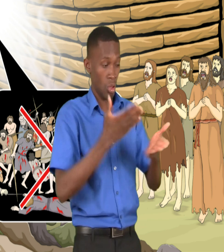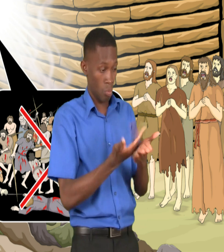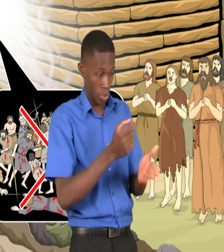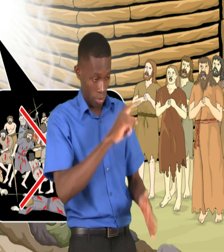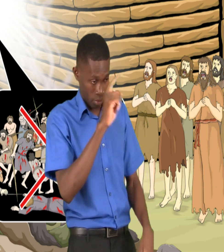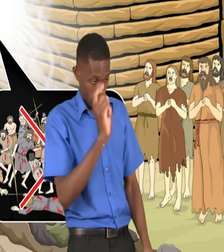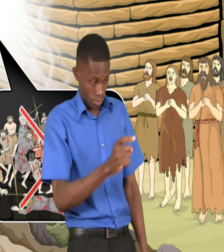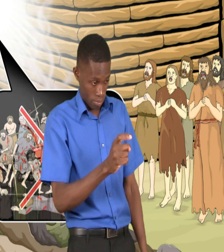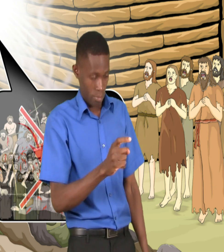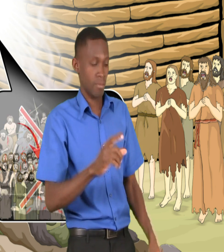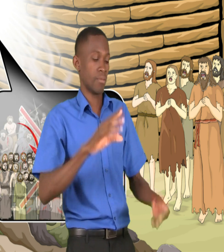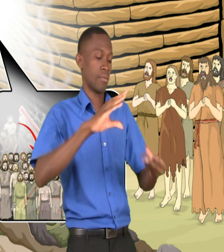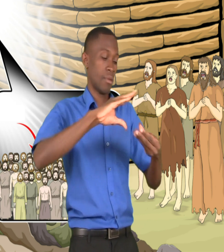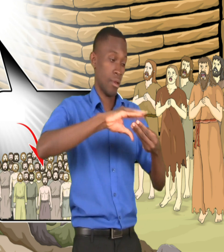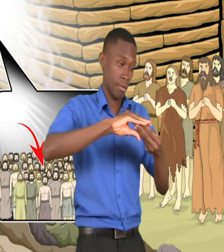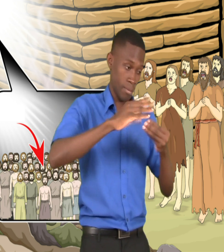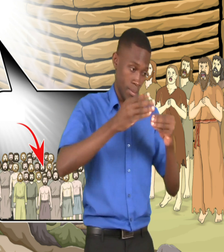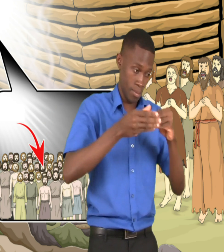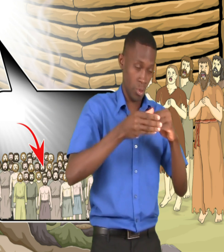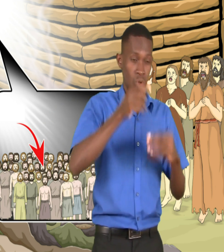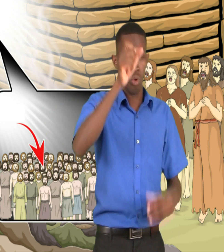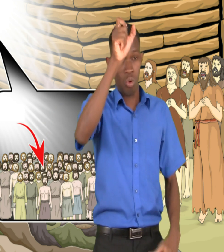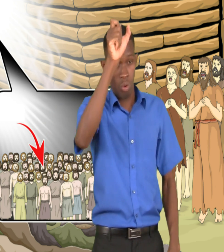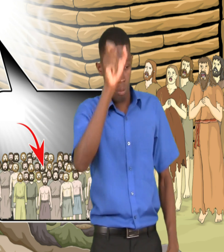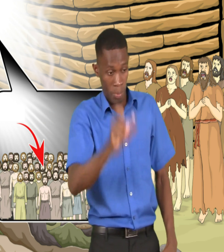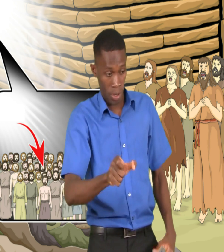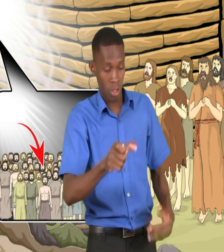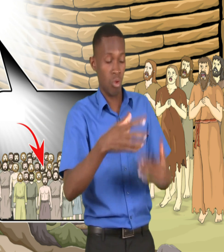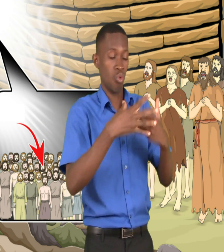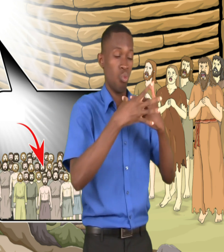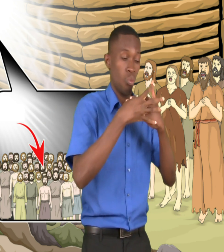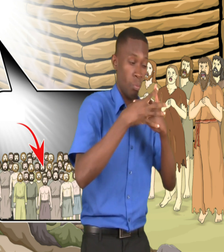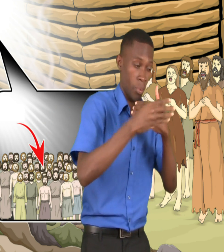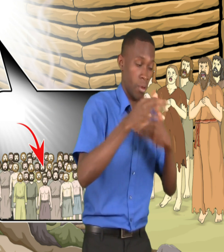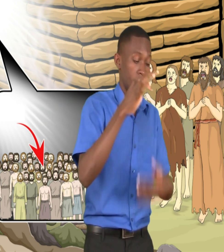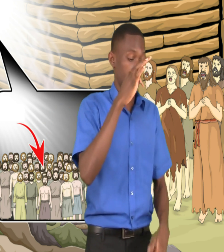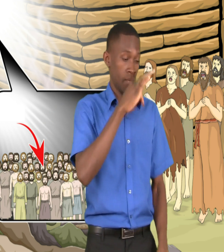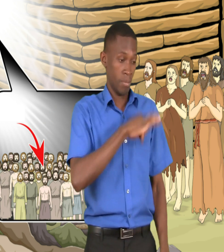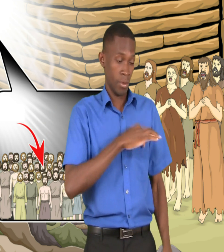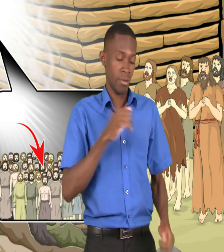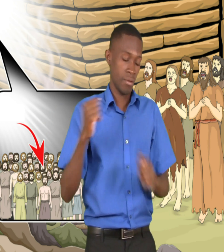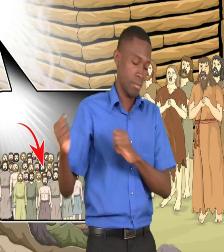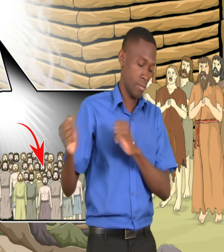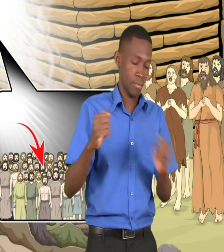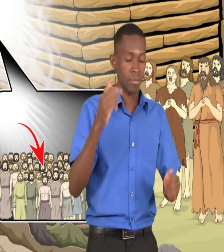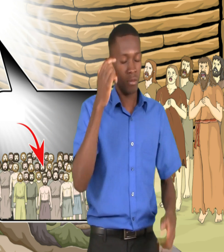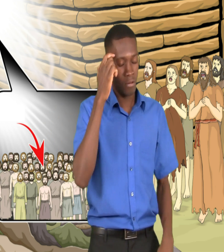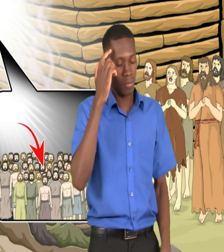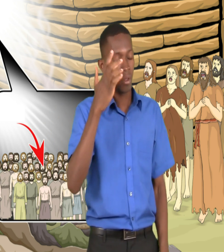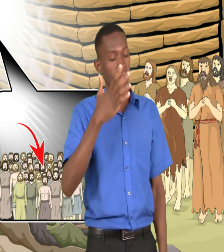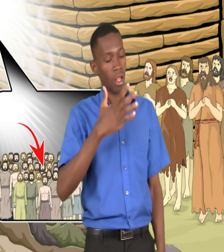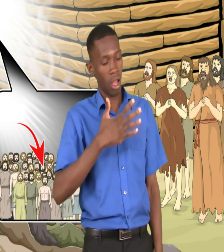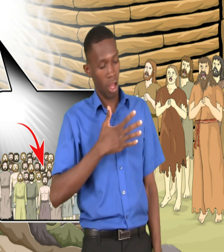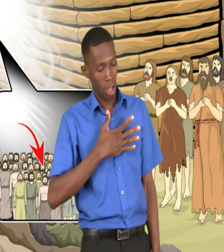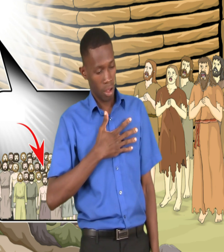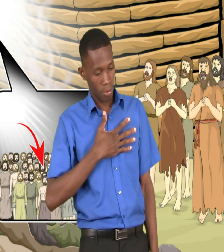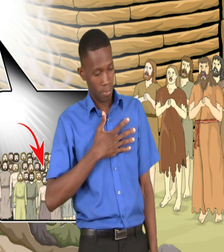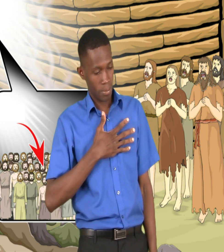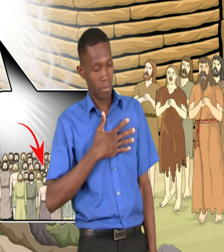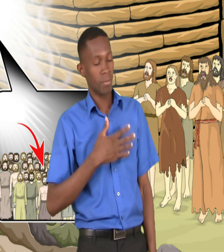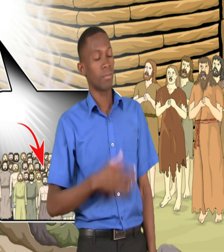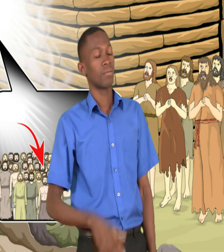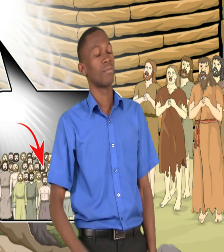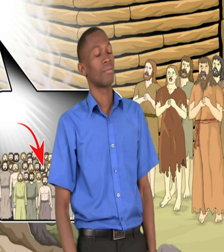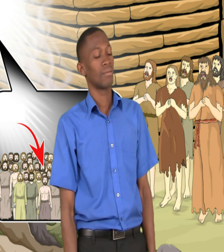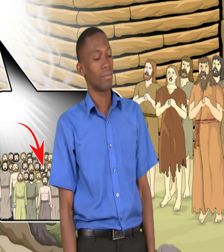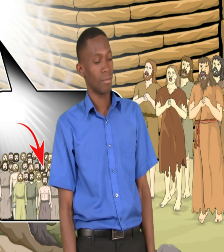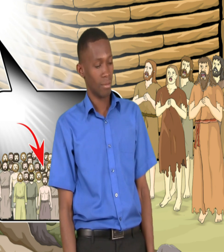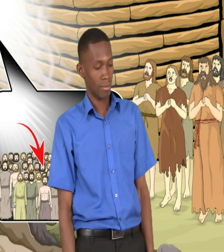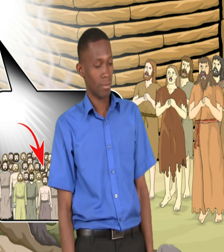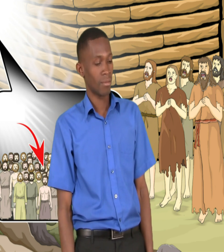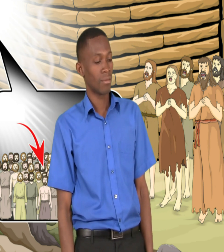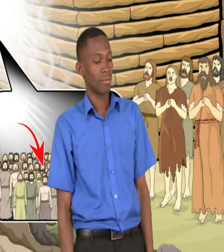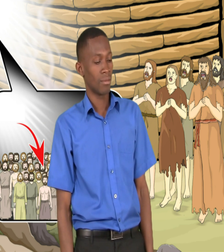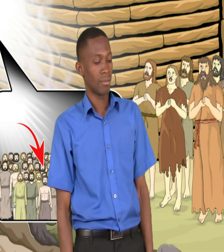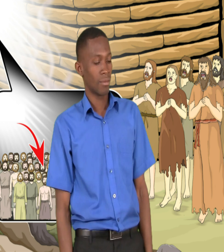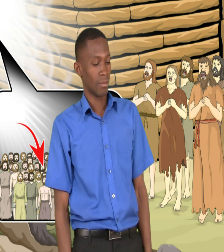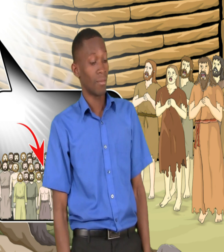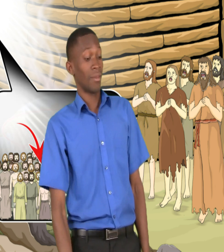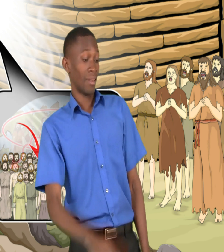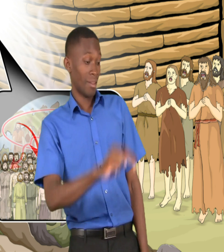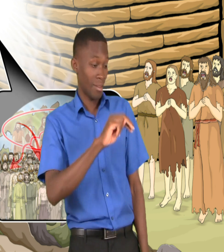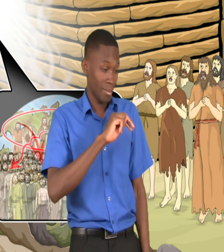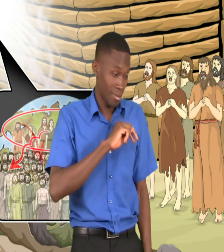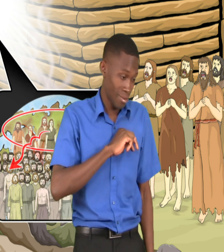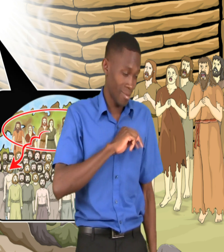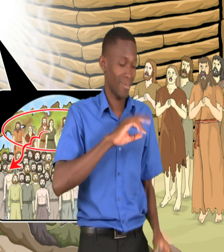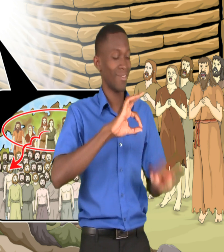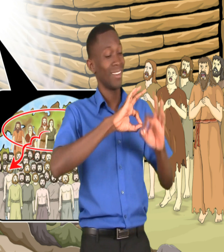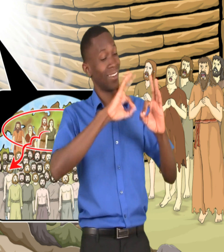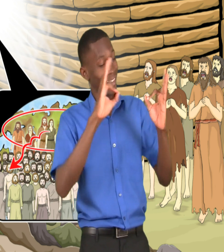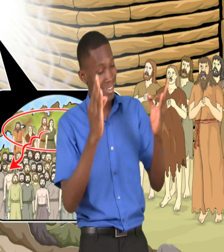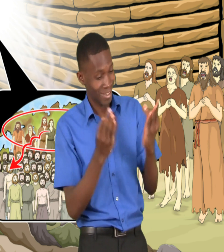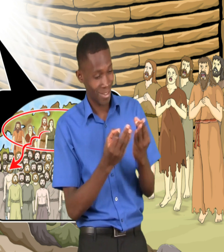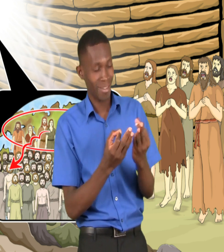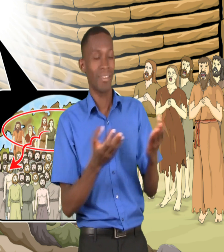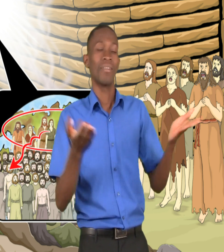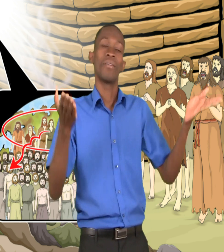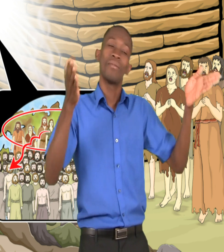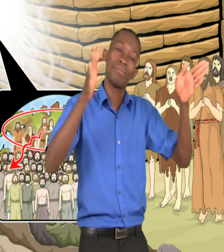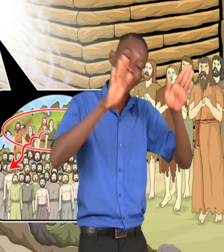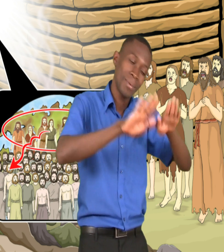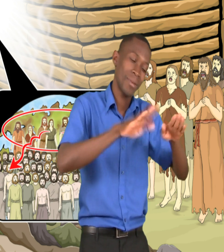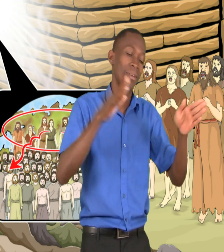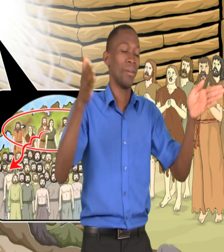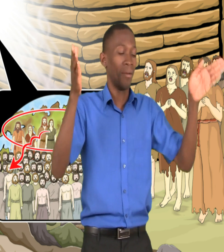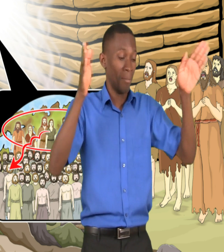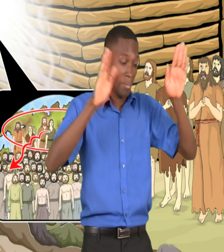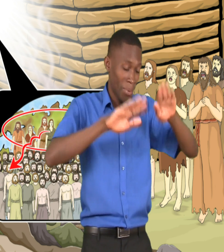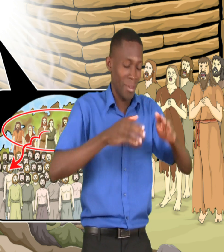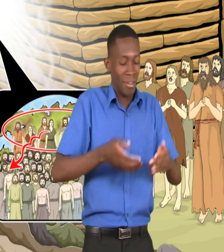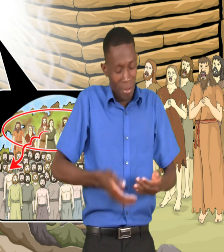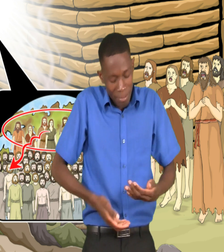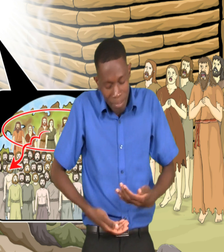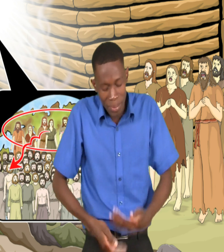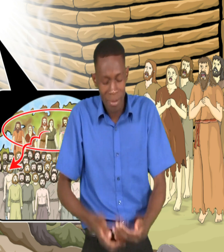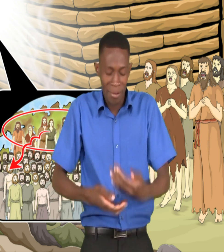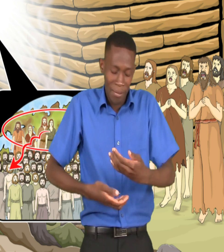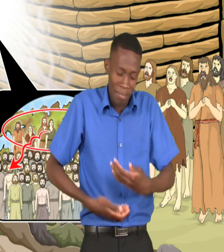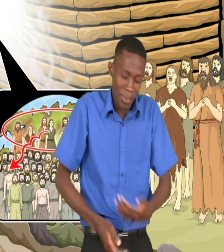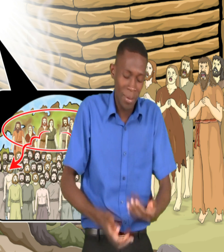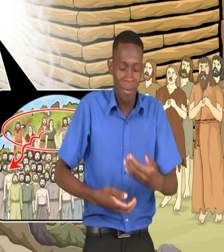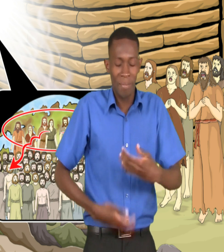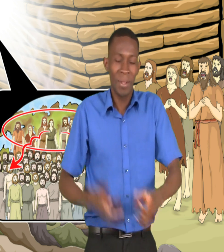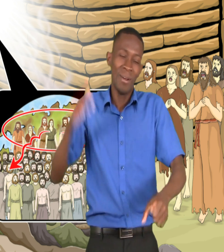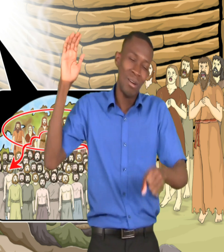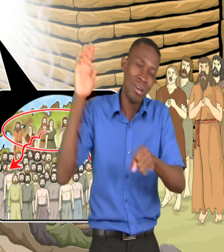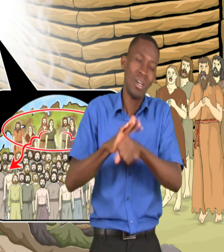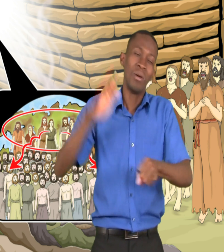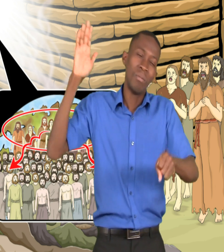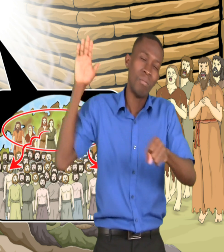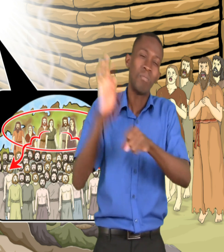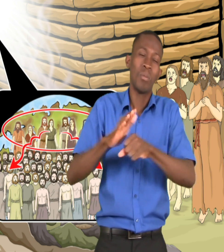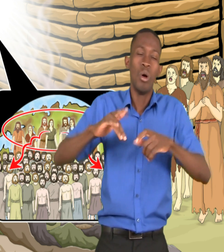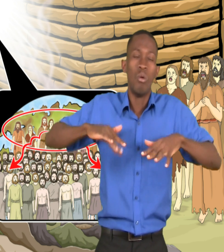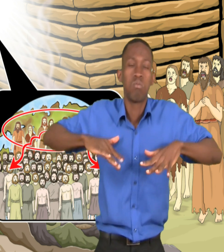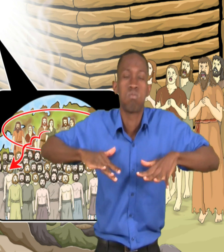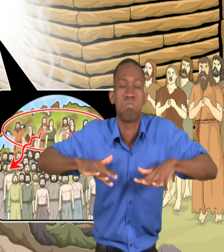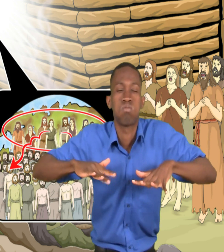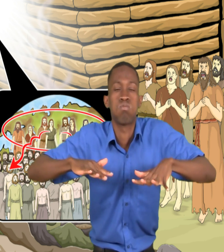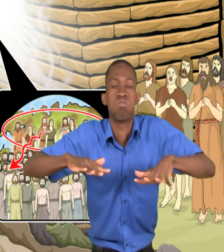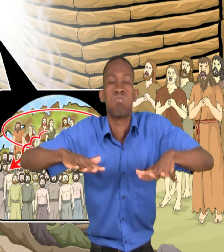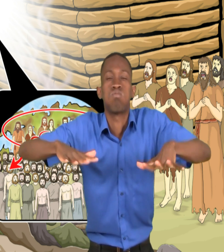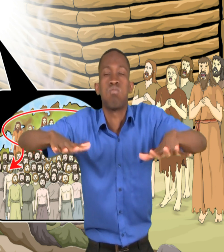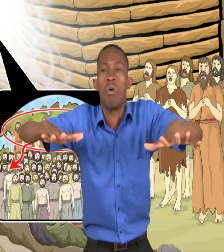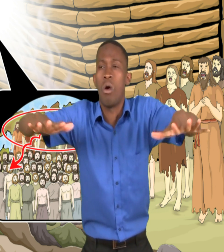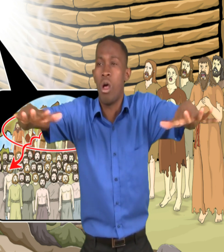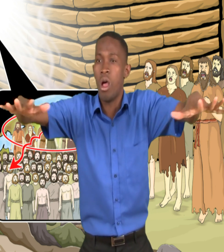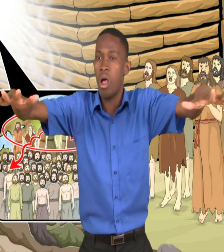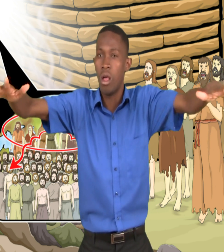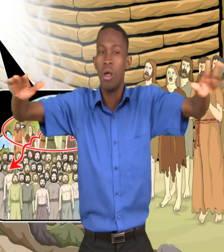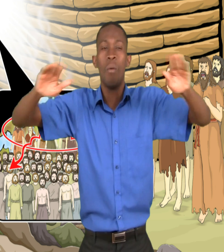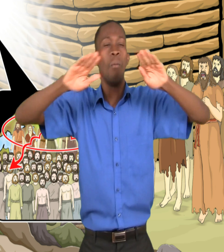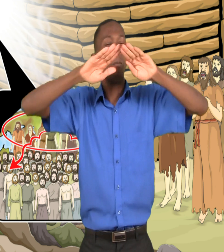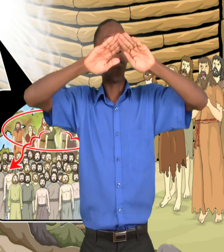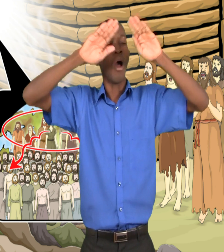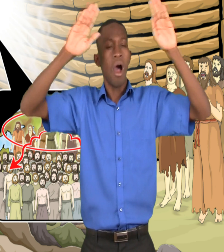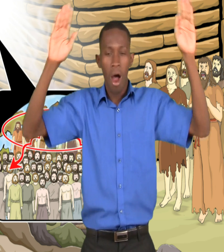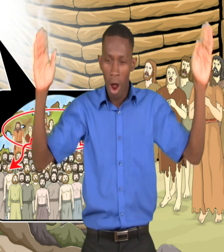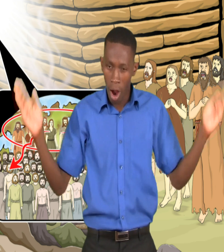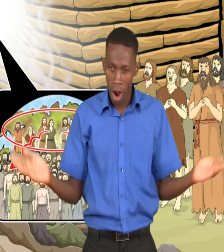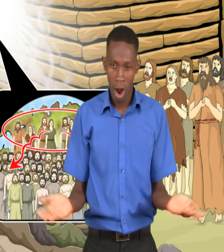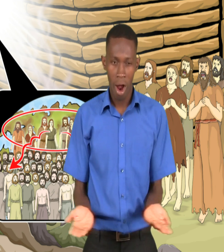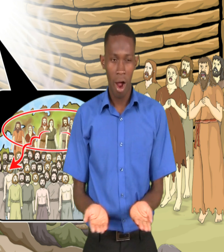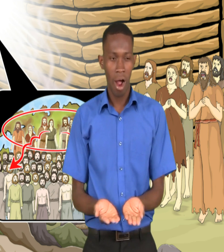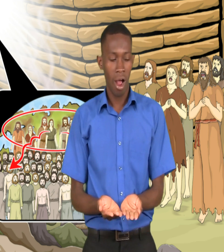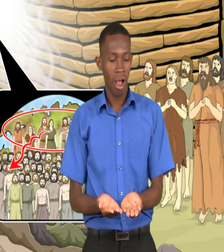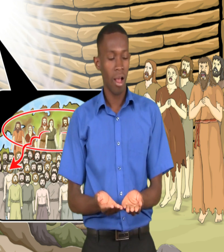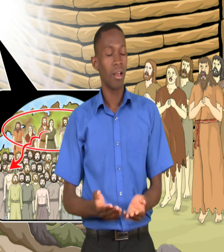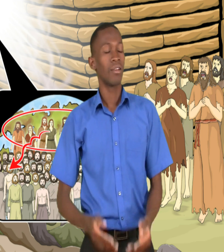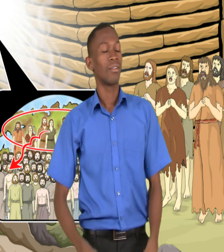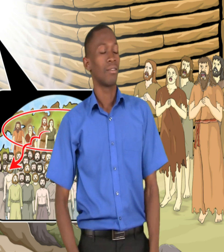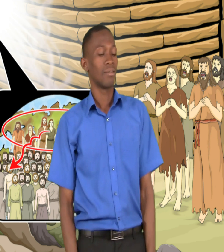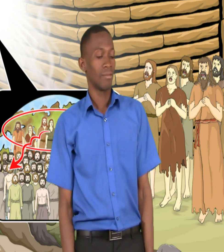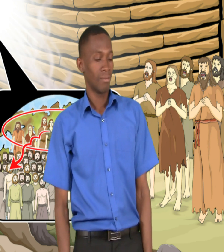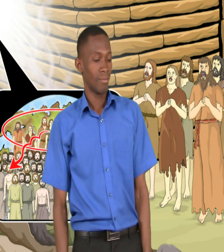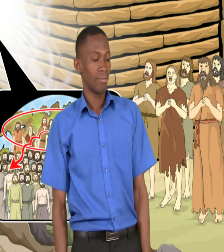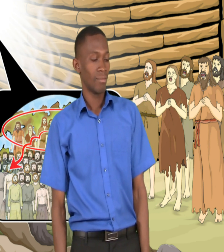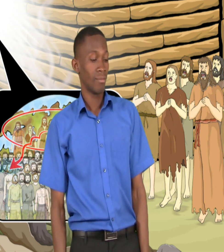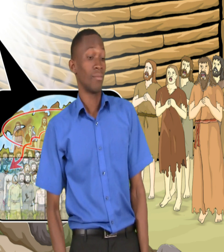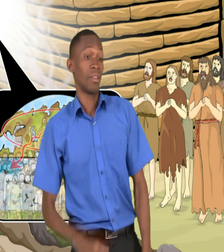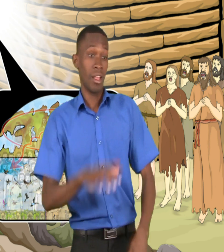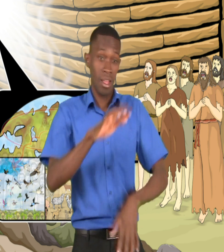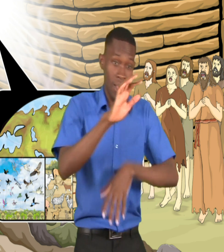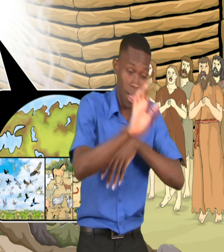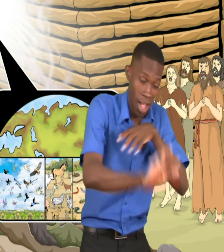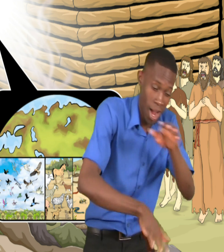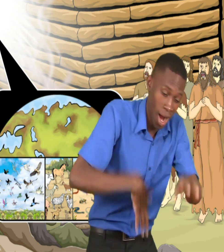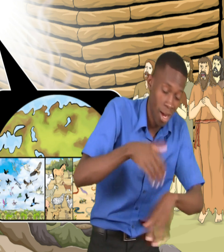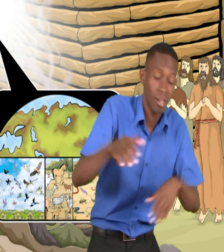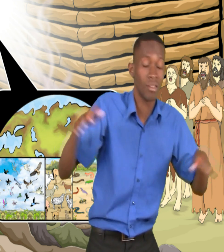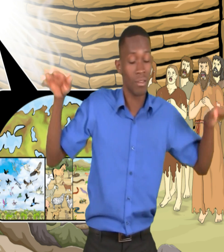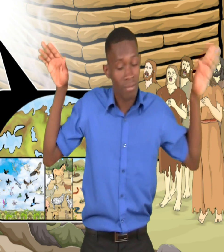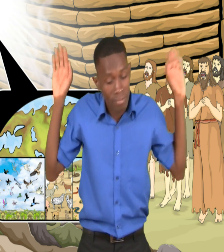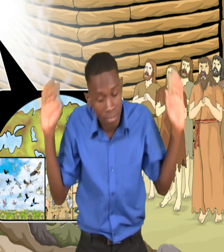for in His own image God has made mankind. But as for you, be fruitful and multiply;